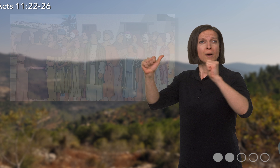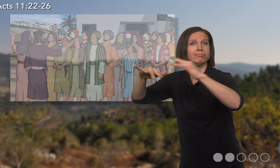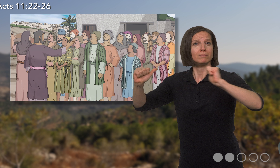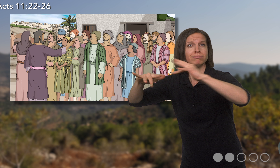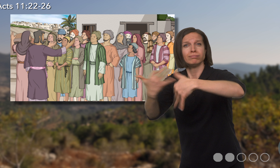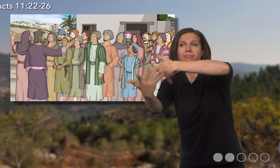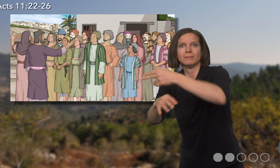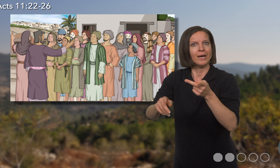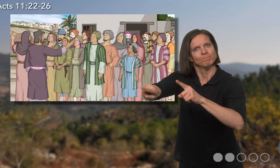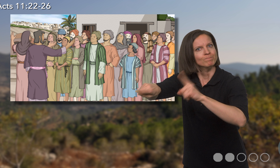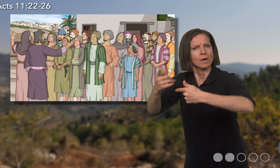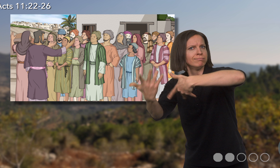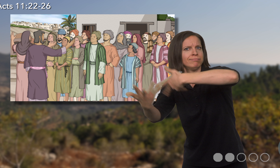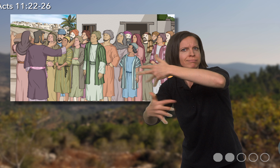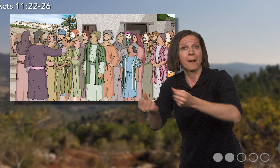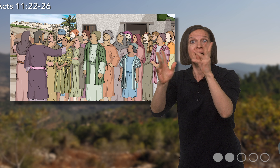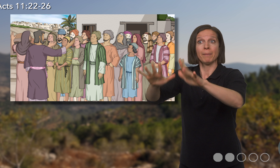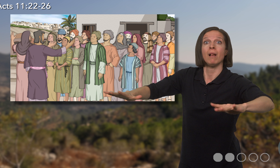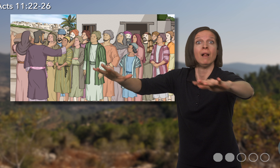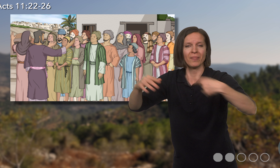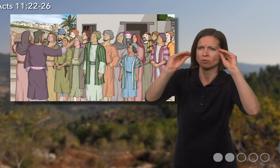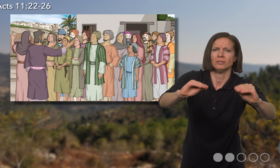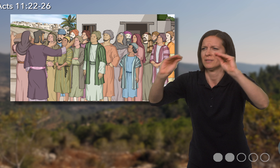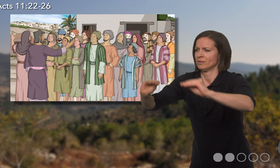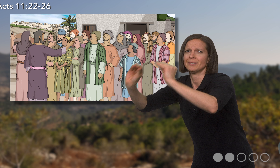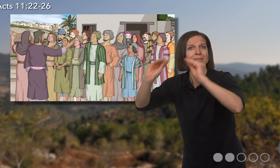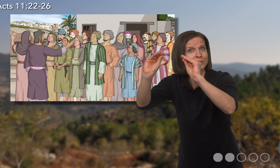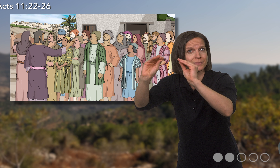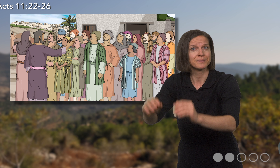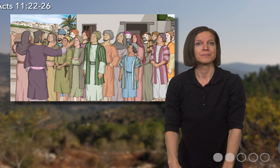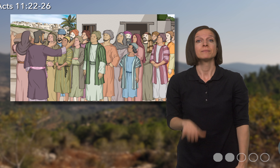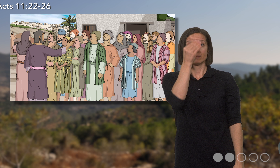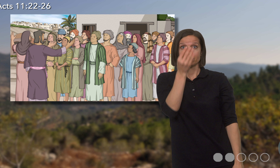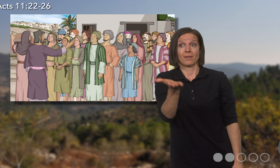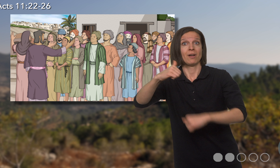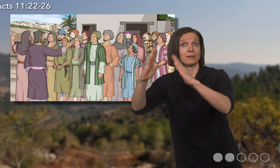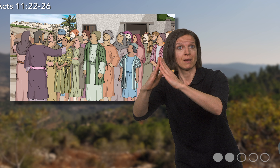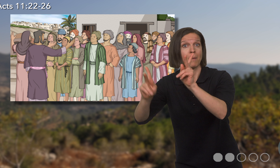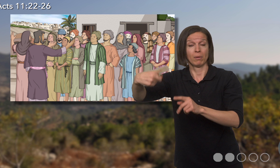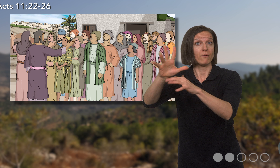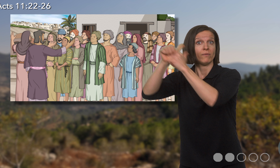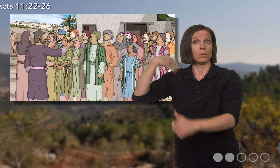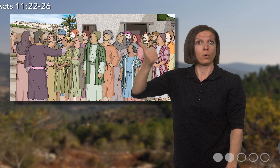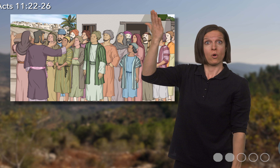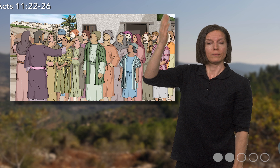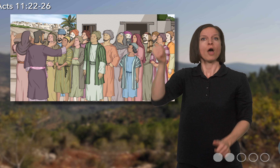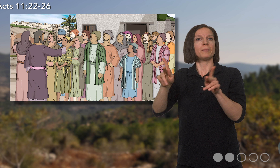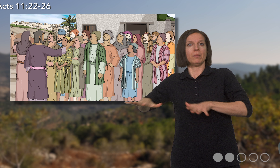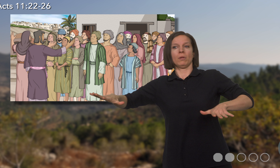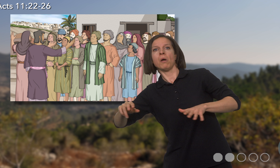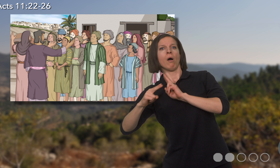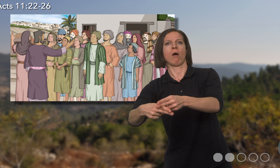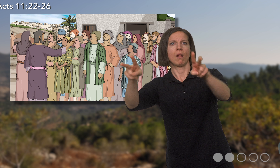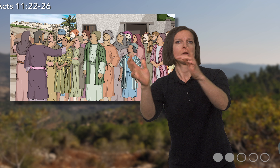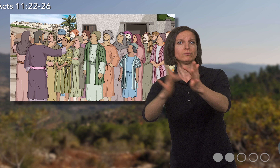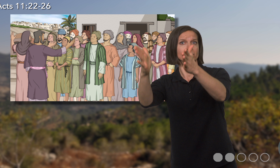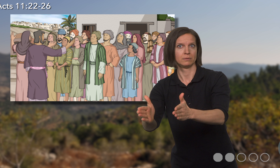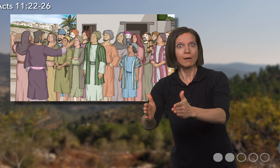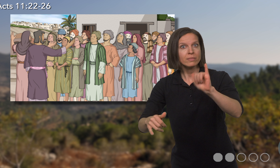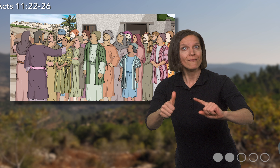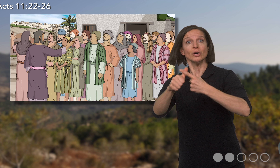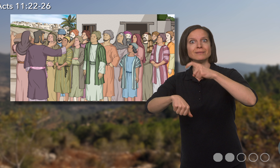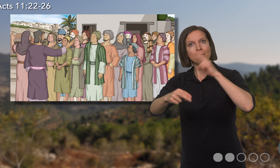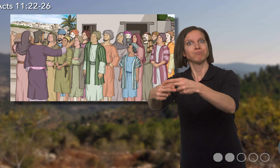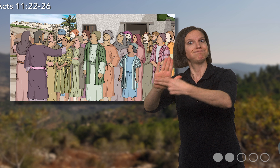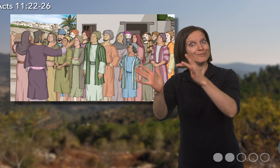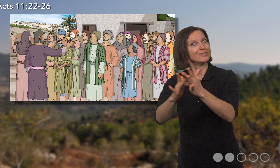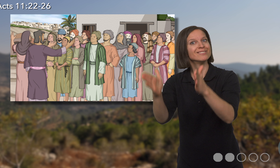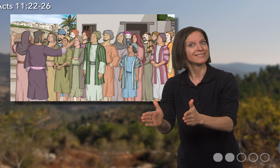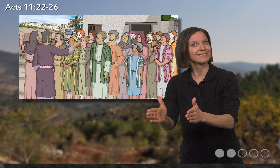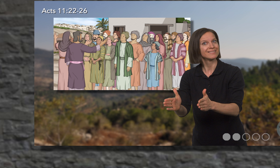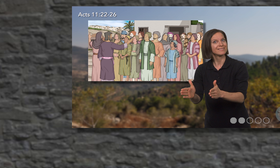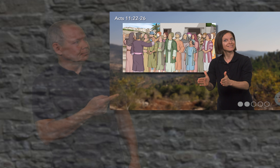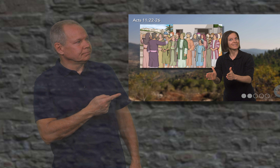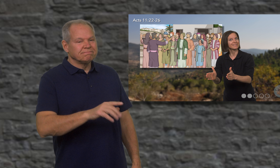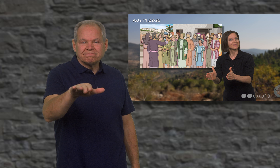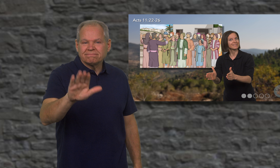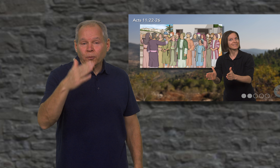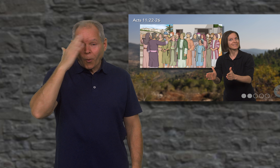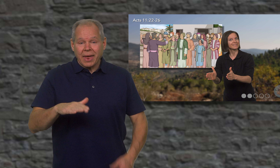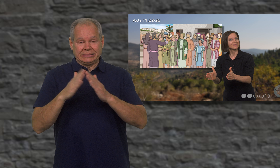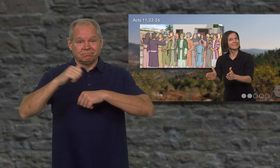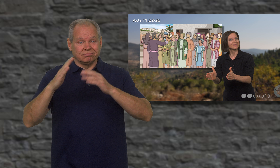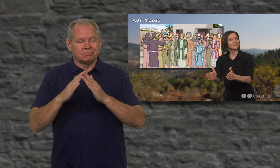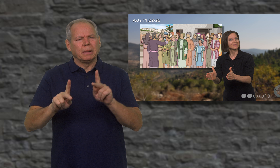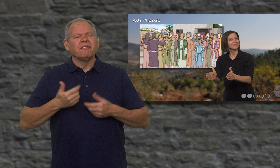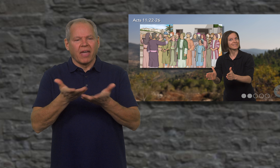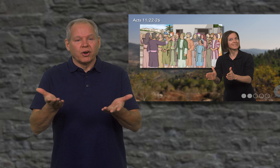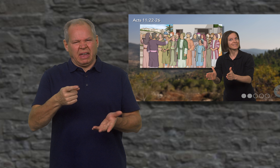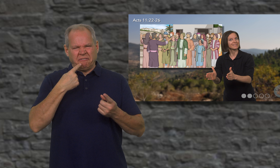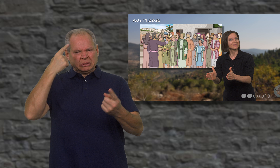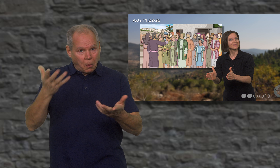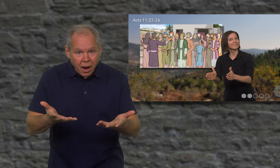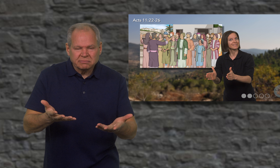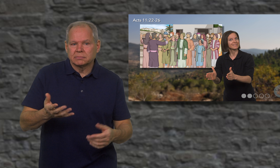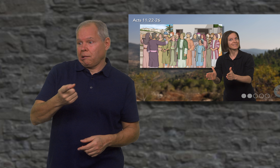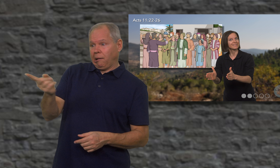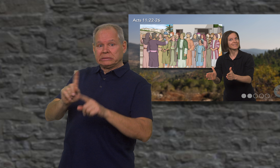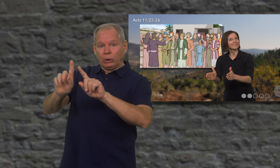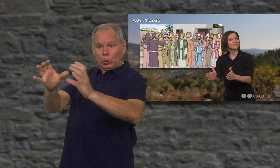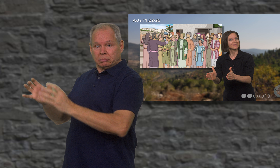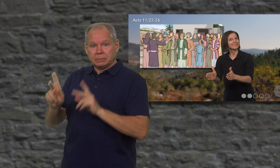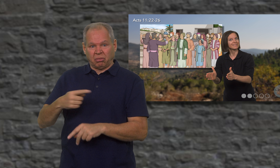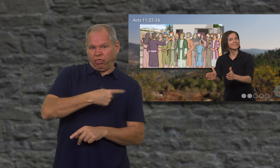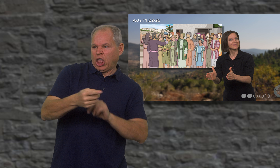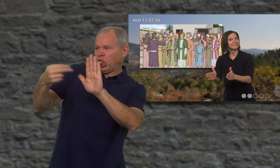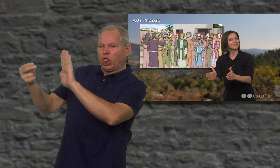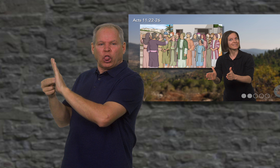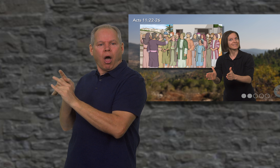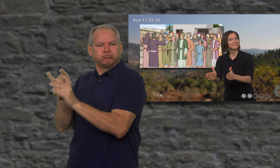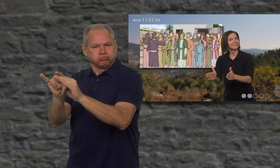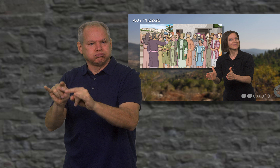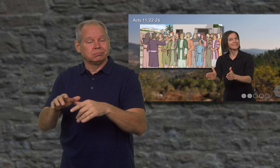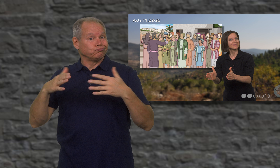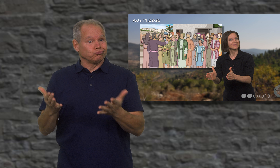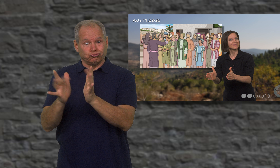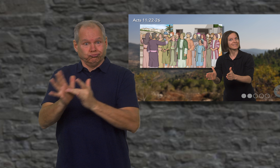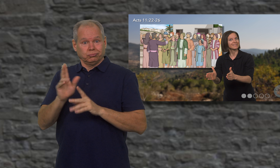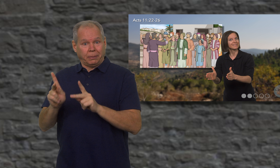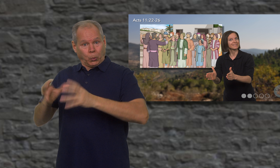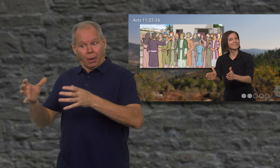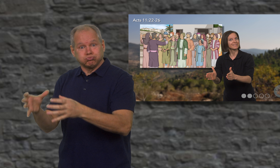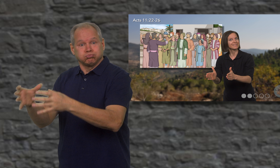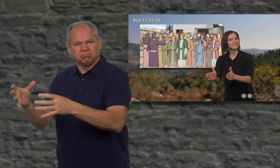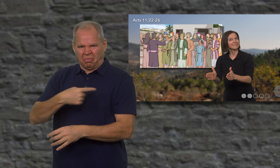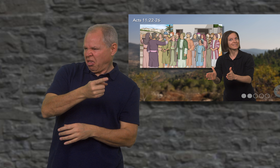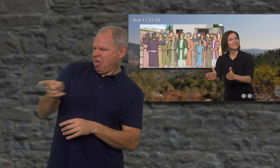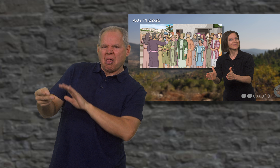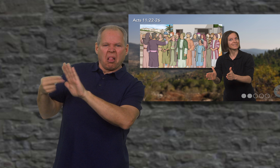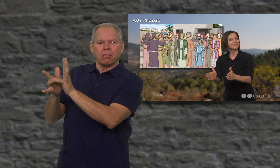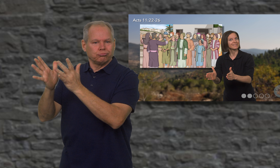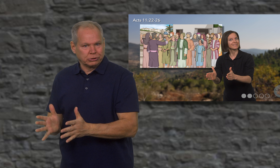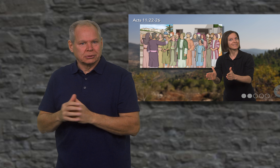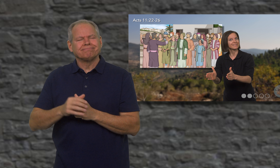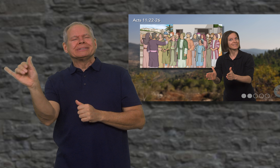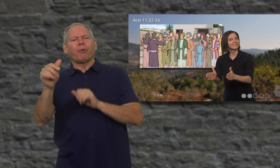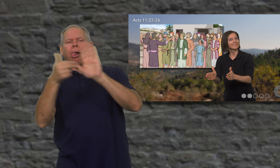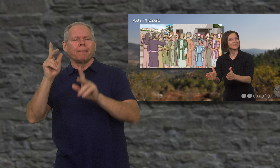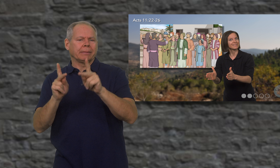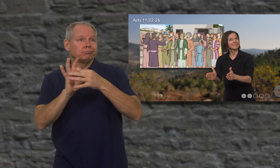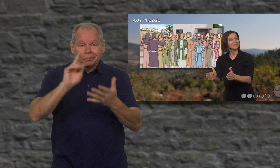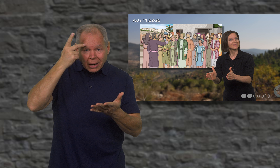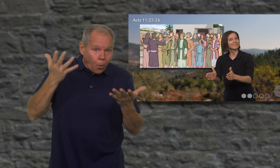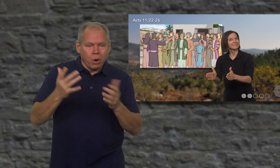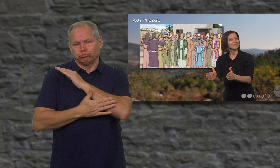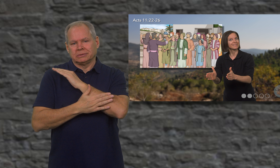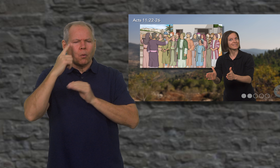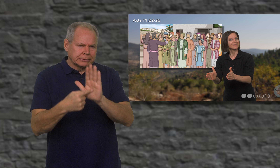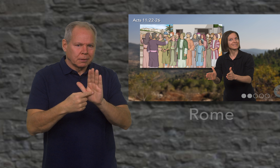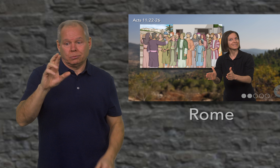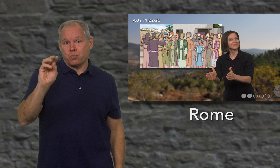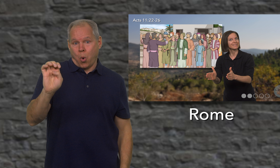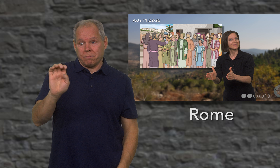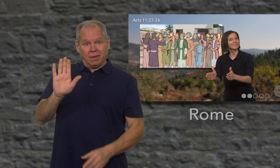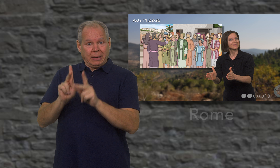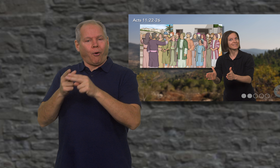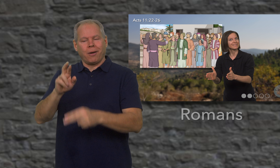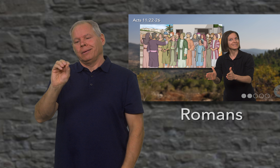Then Barnabas went to Tarsus to look for Saul, and when he found him, he brought him back to Antioch.